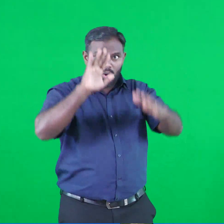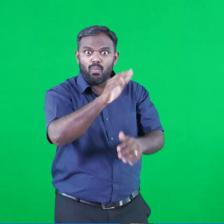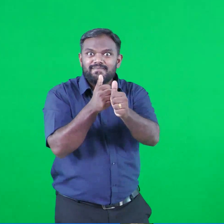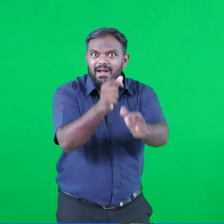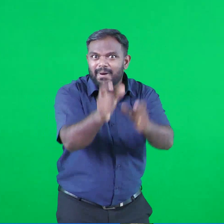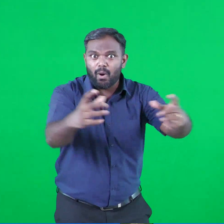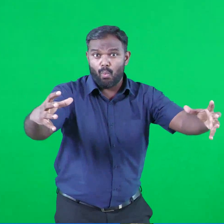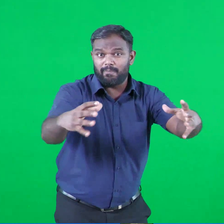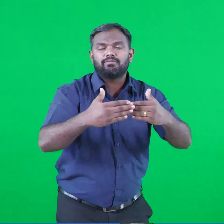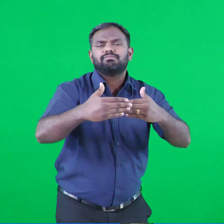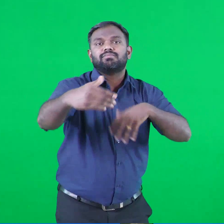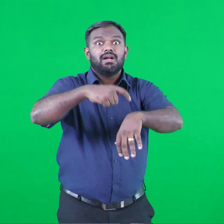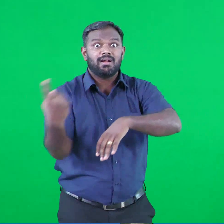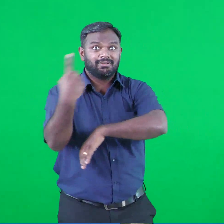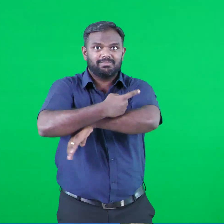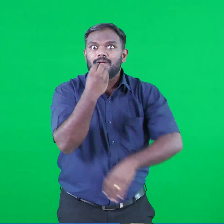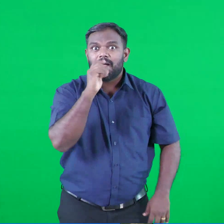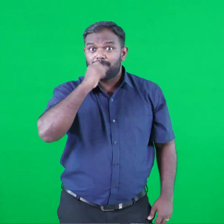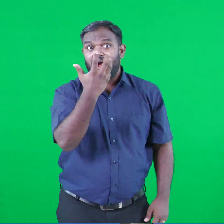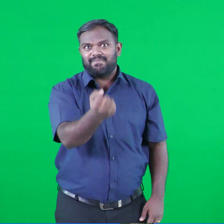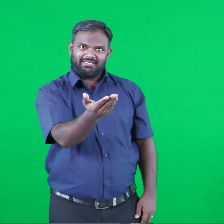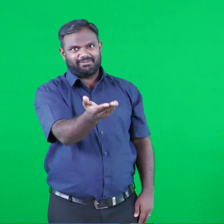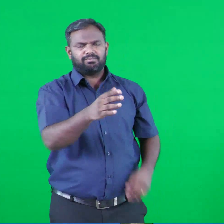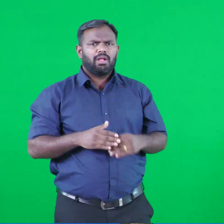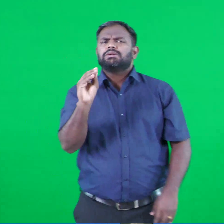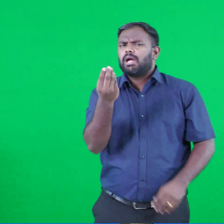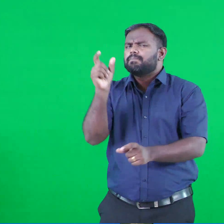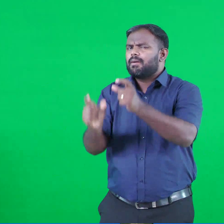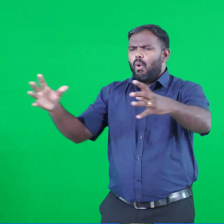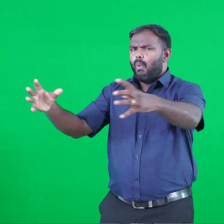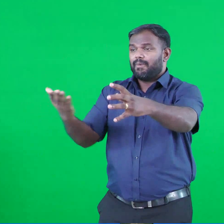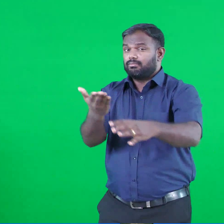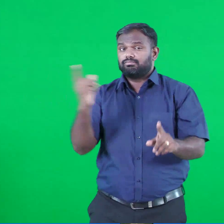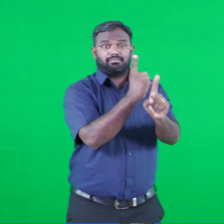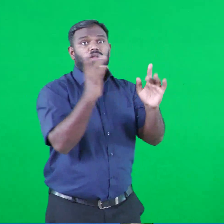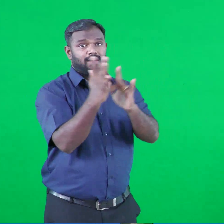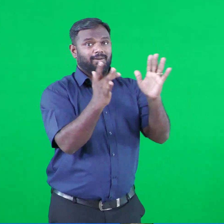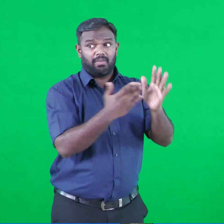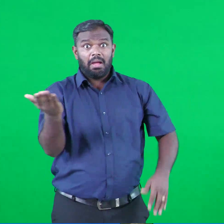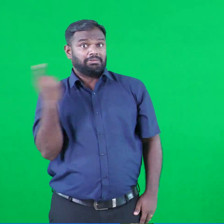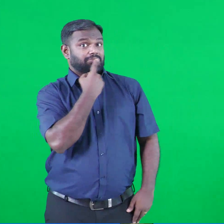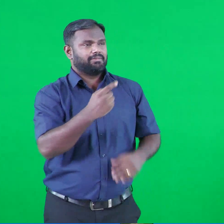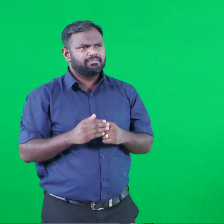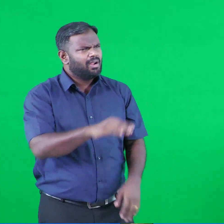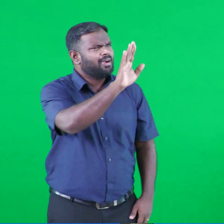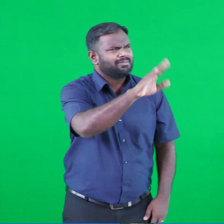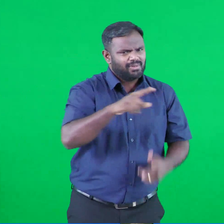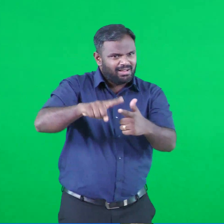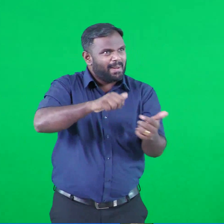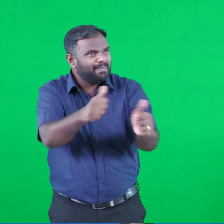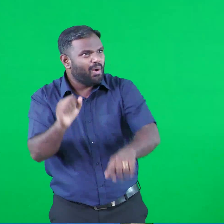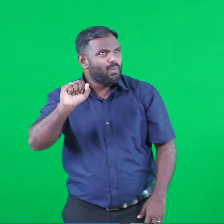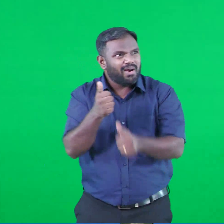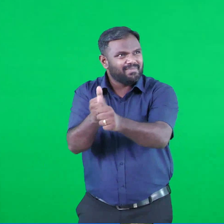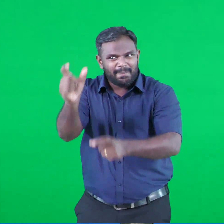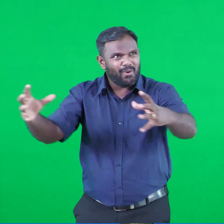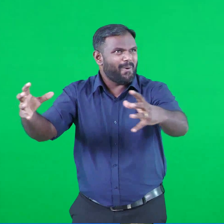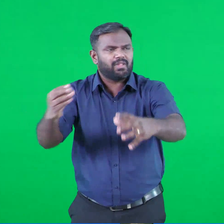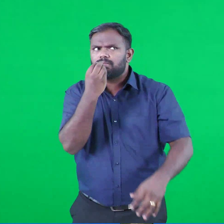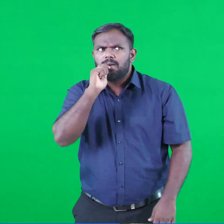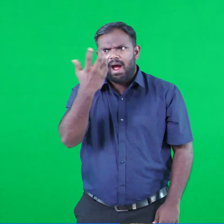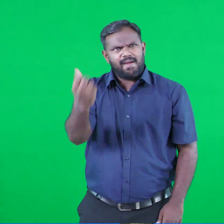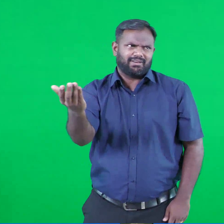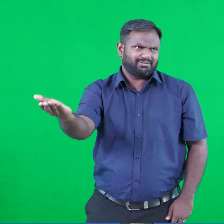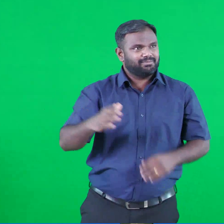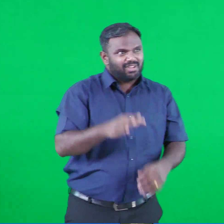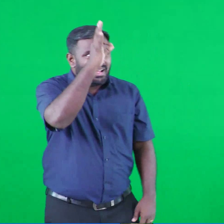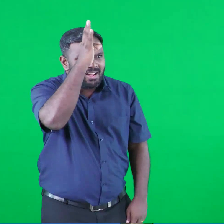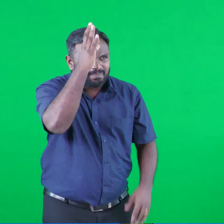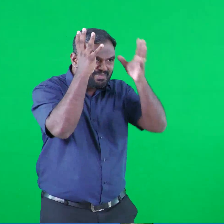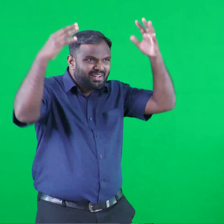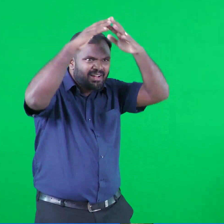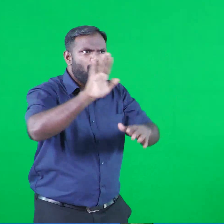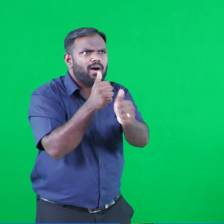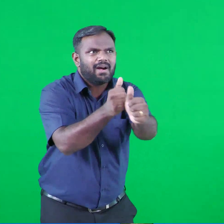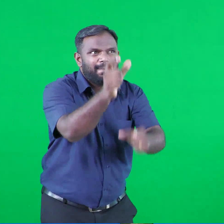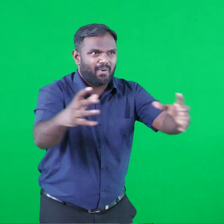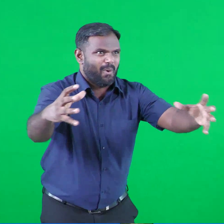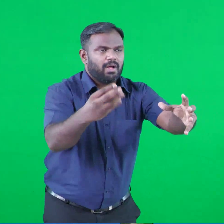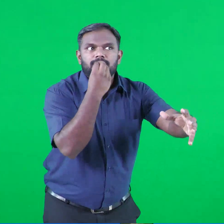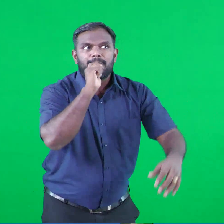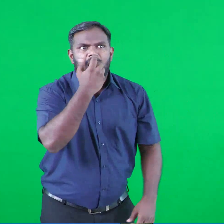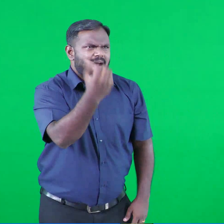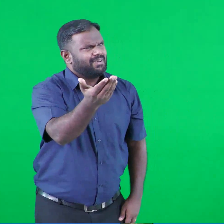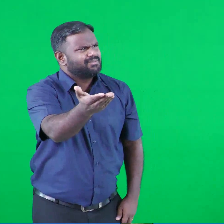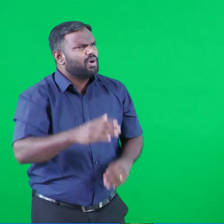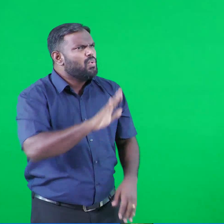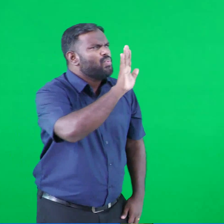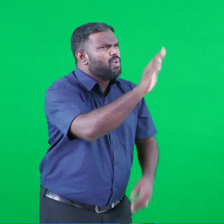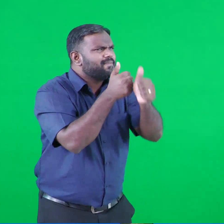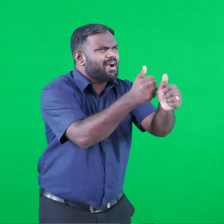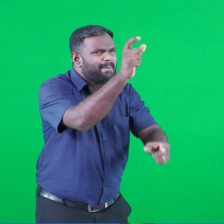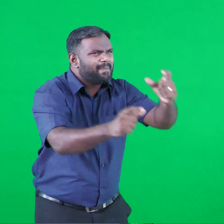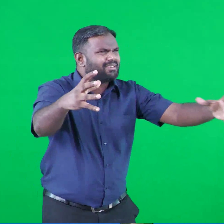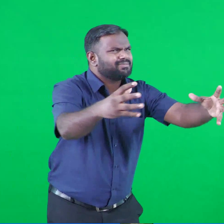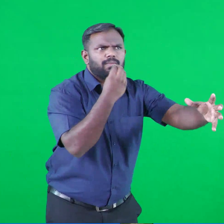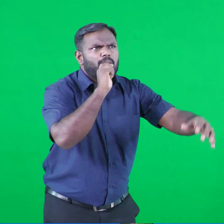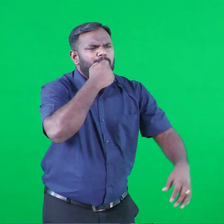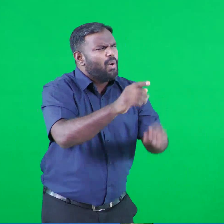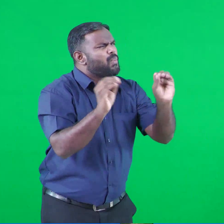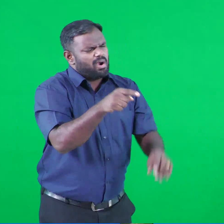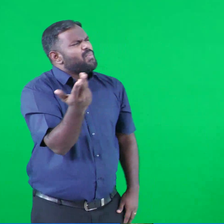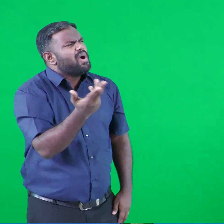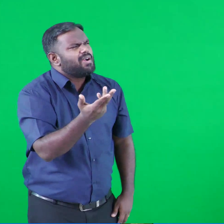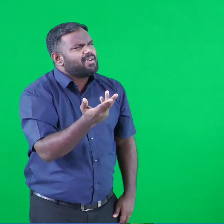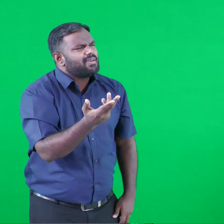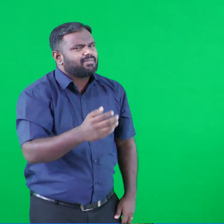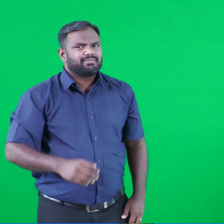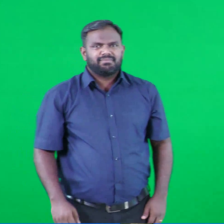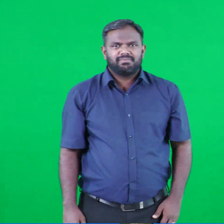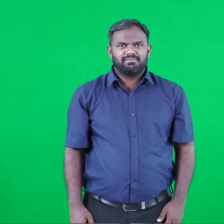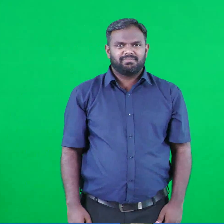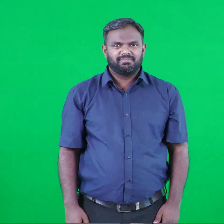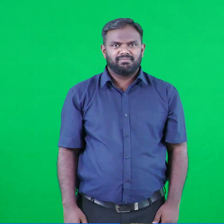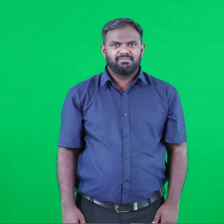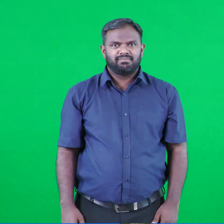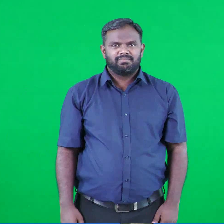So people came to Jesus and asked, "Why don' t Your disciples fast like John's disciples and those of the Pharisees?"